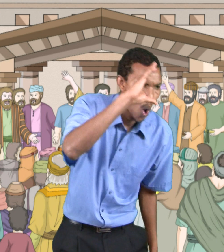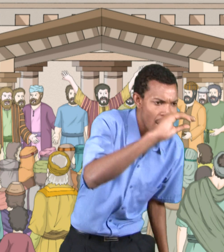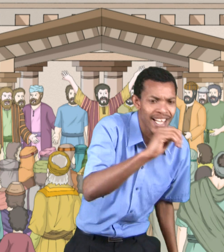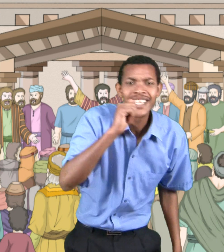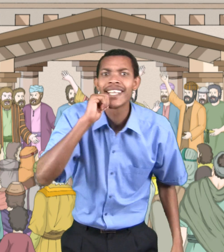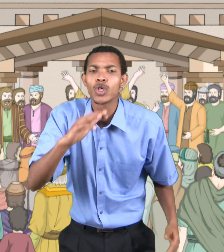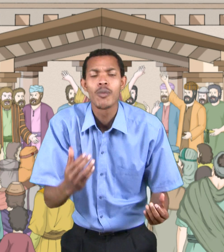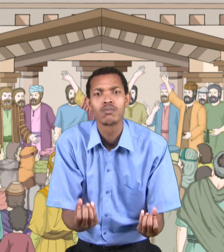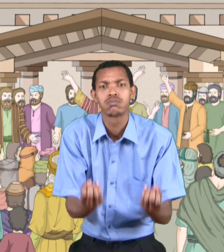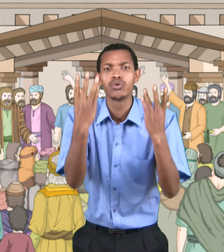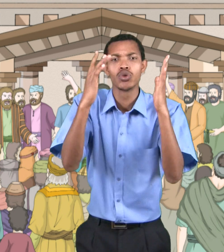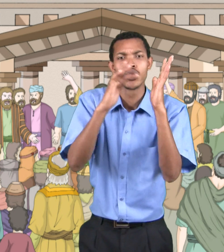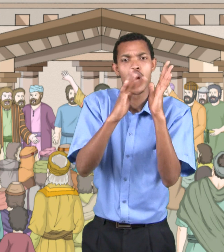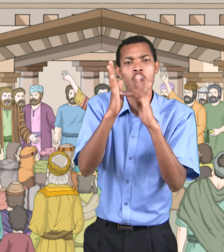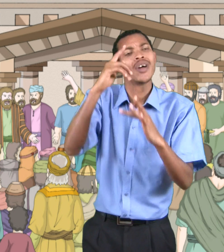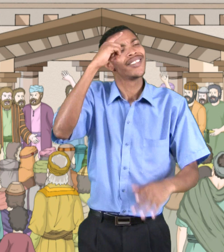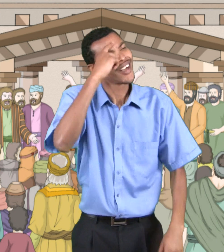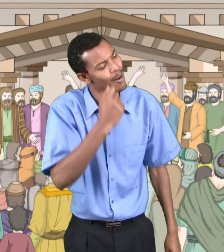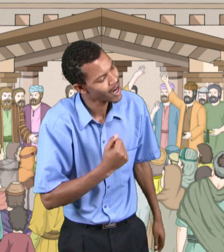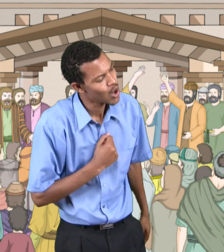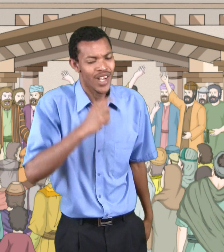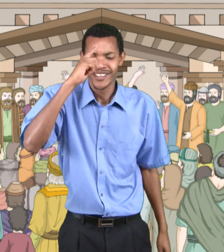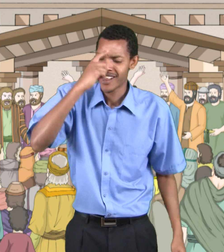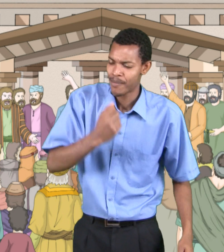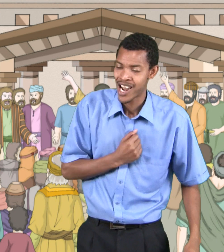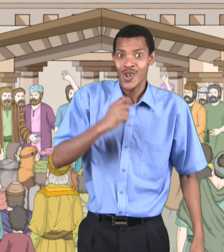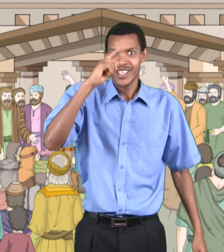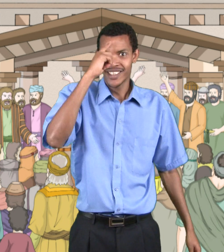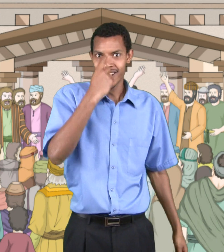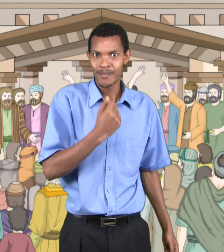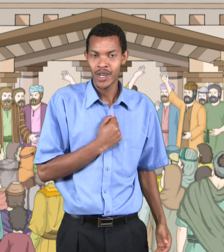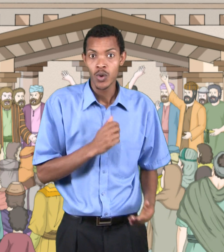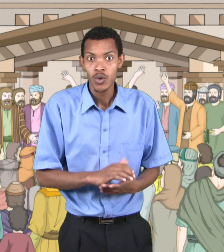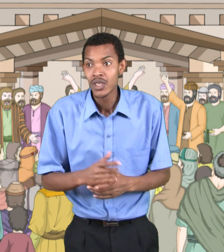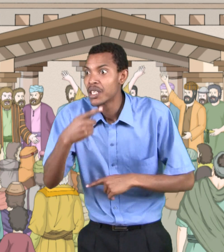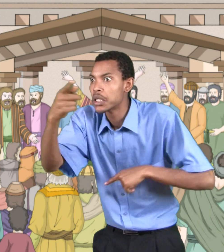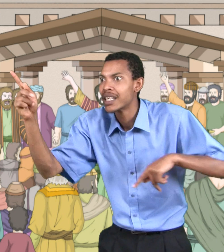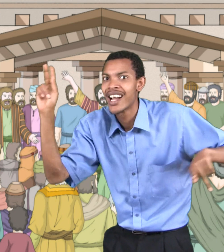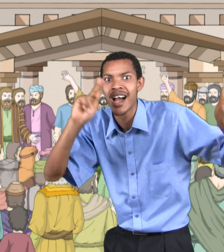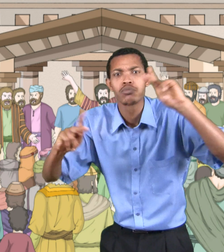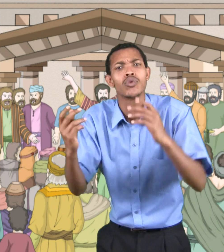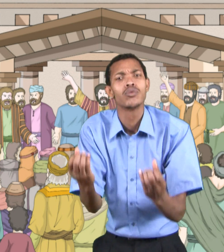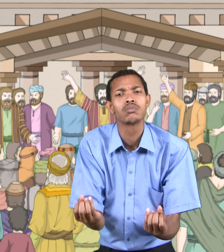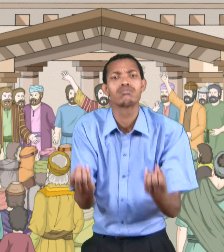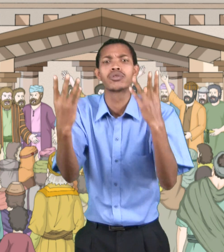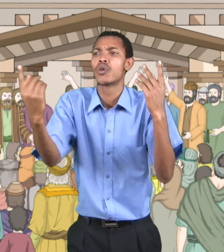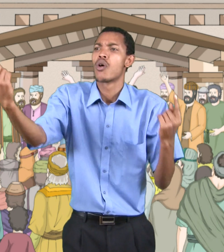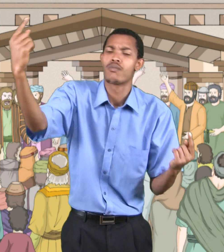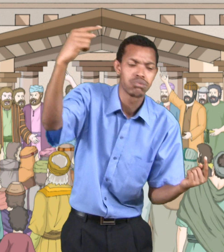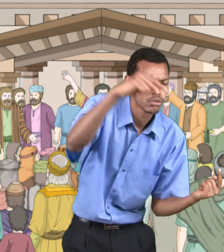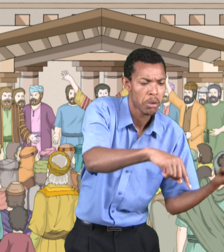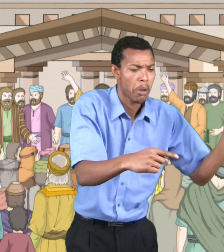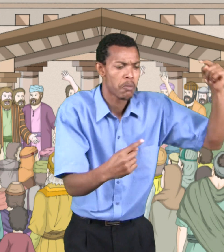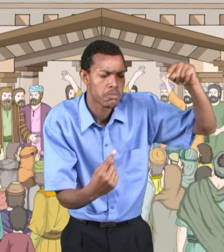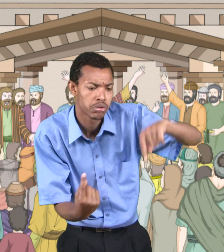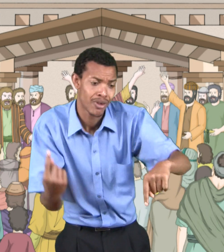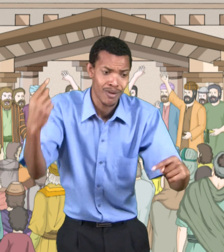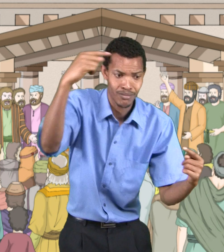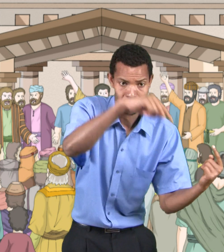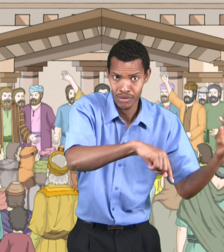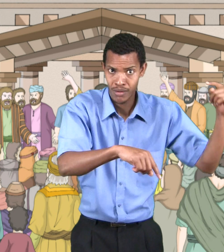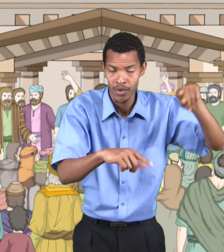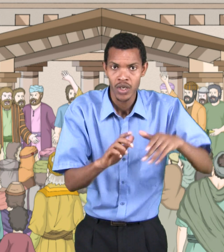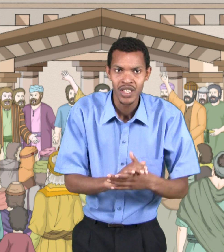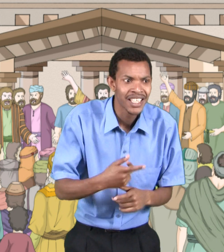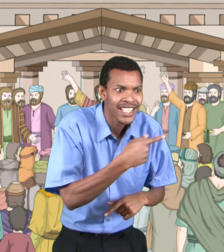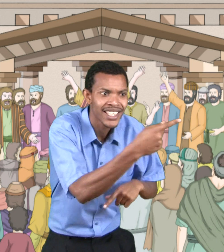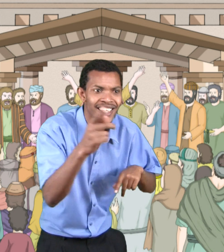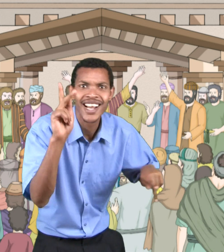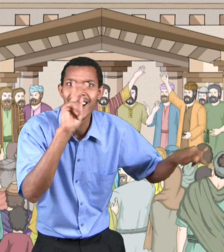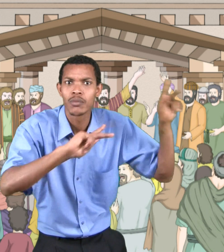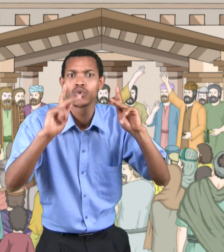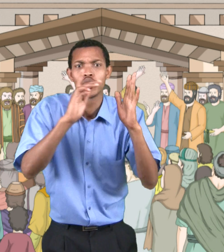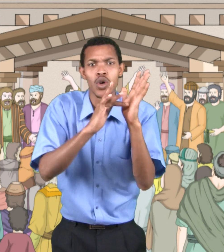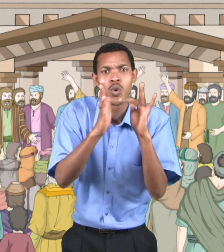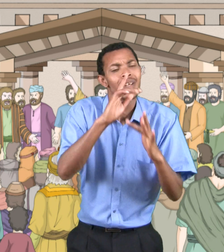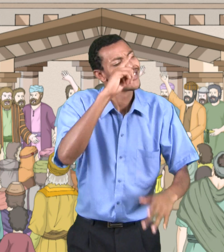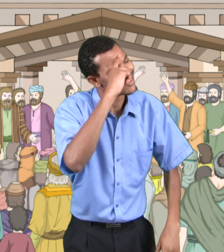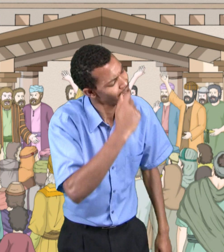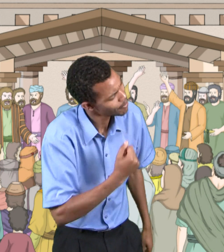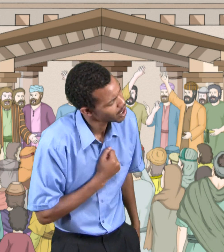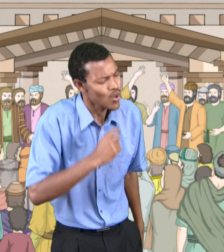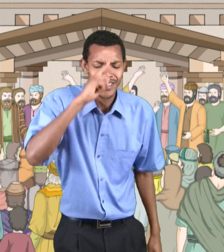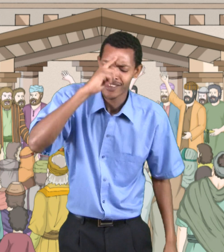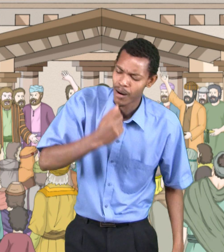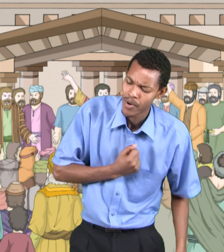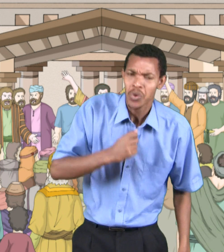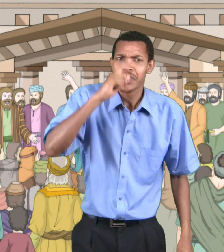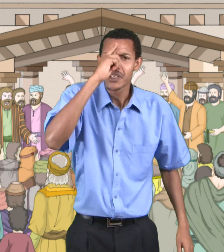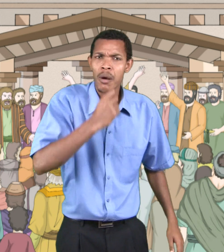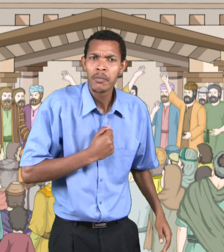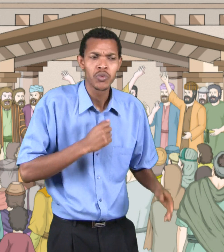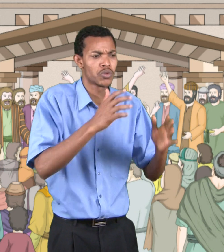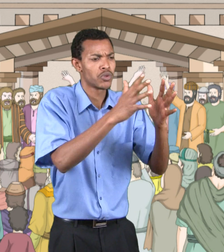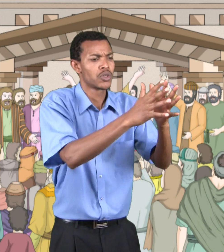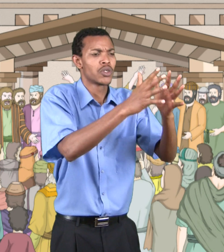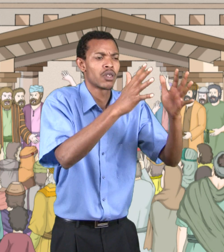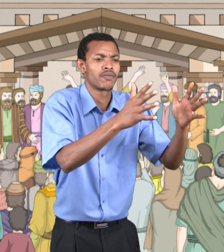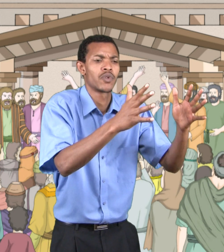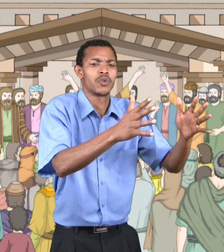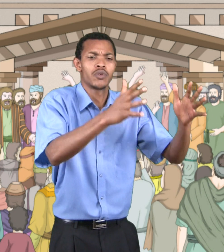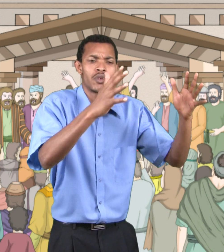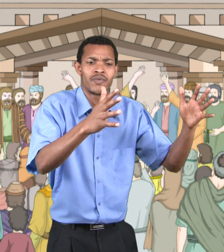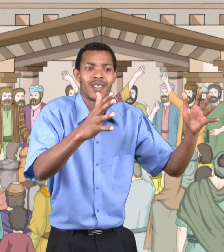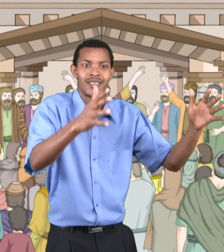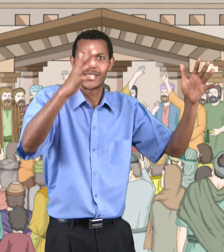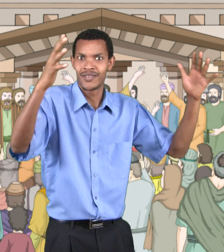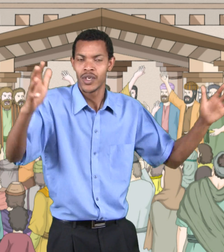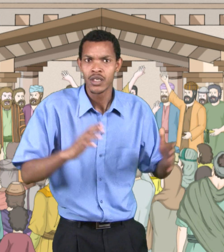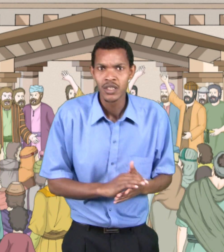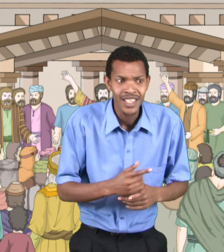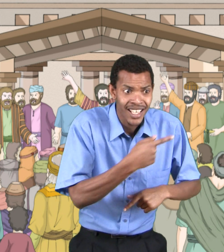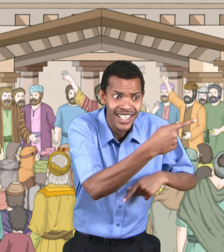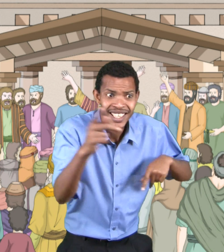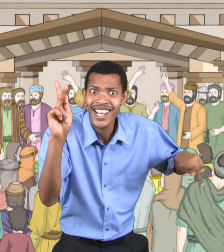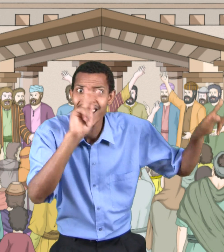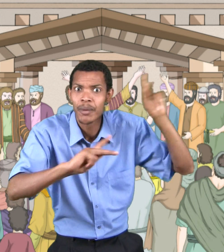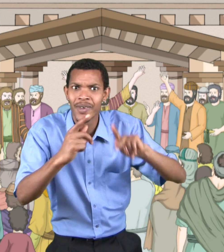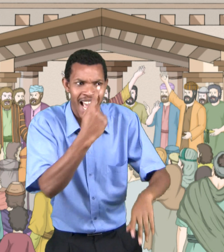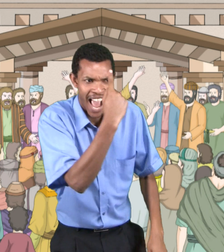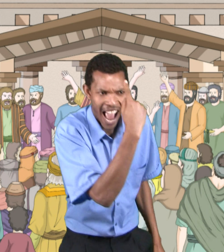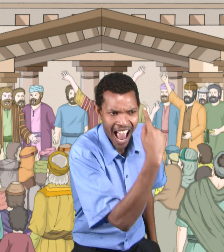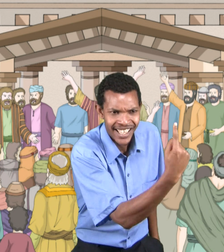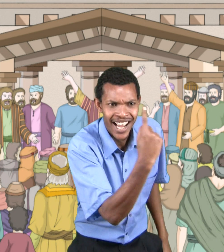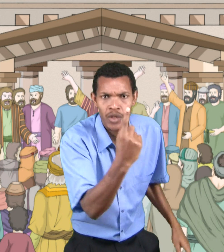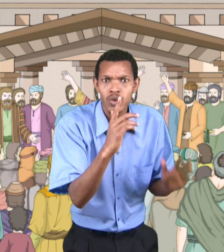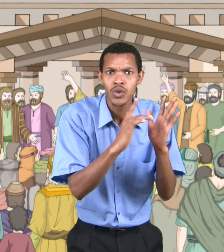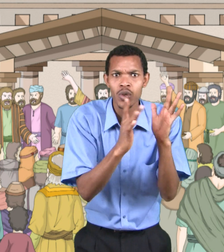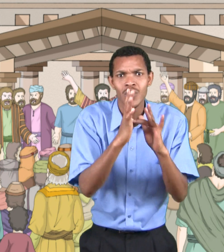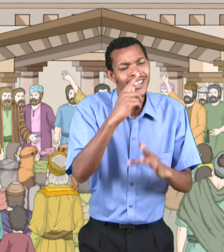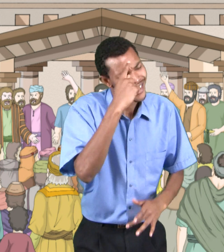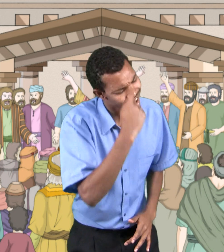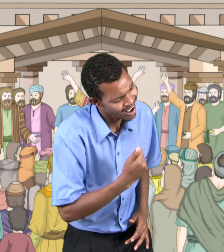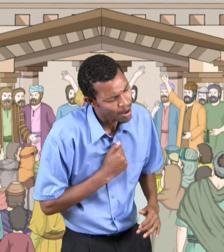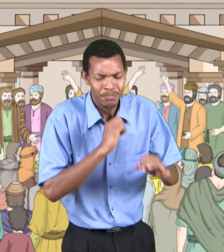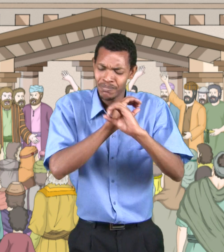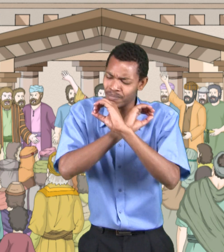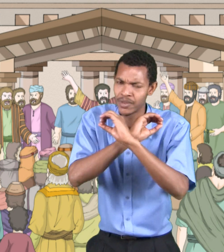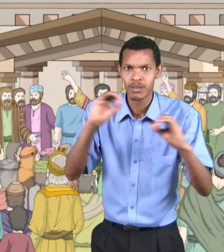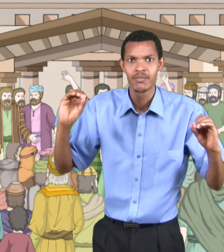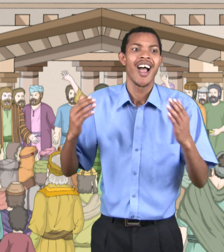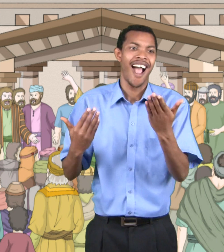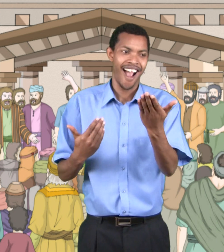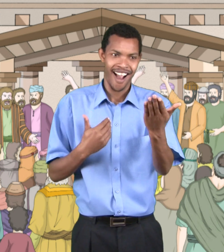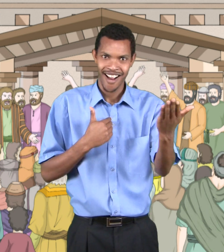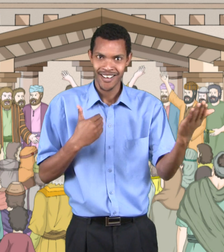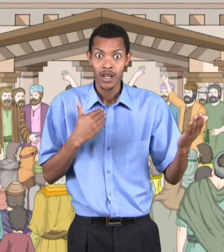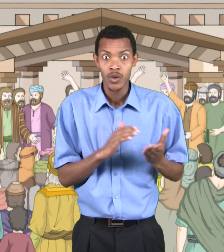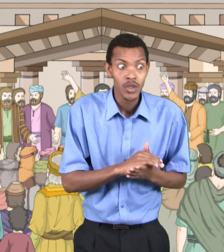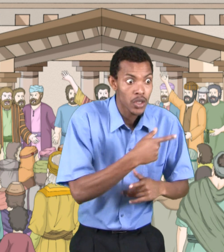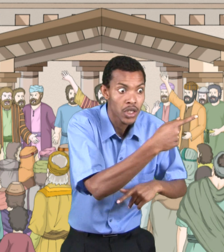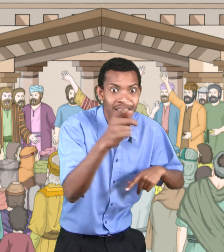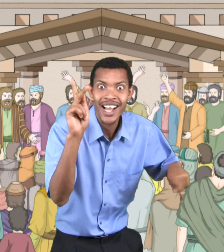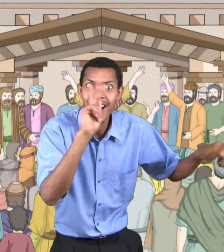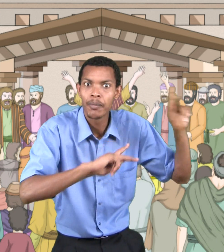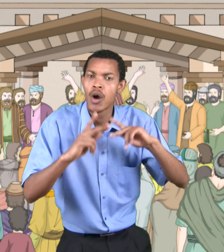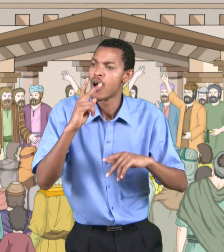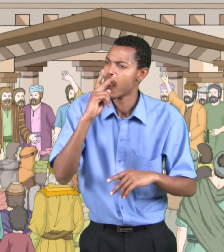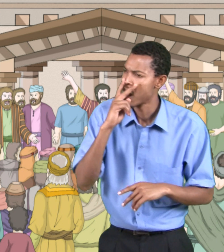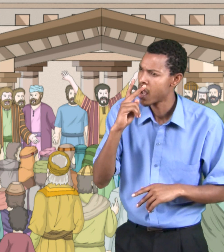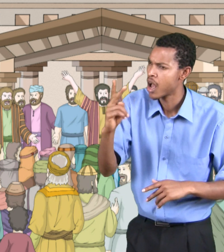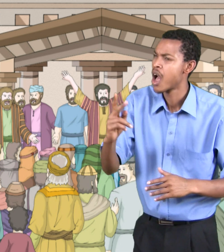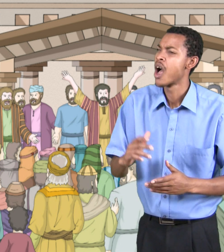Although the people regarded them highly, no one else dared to join them.